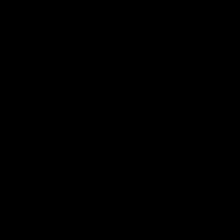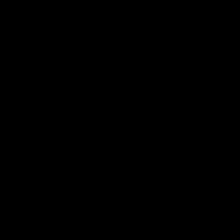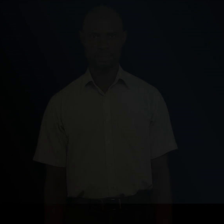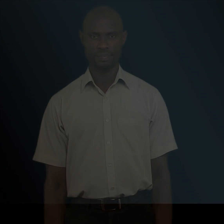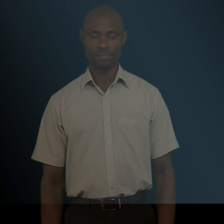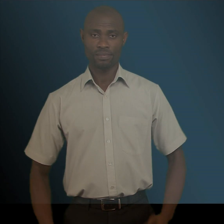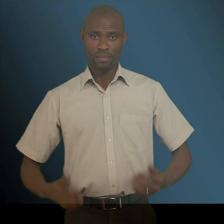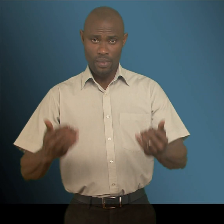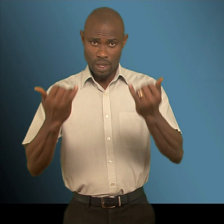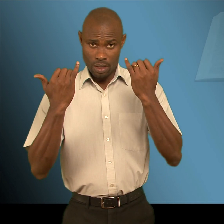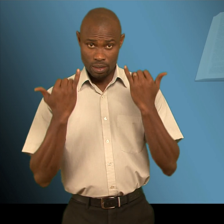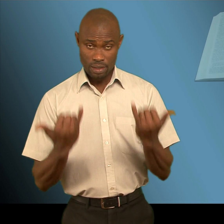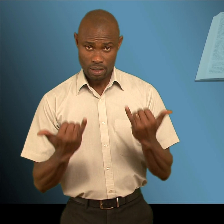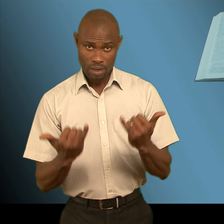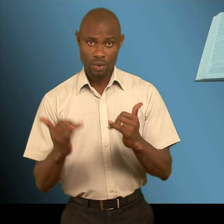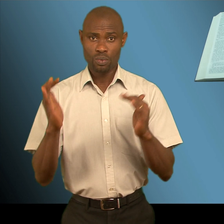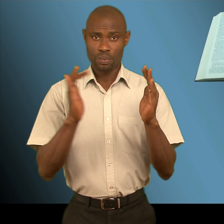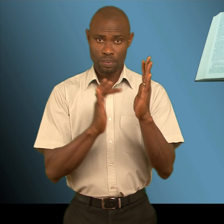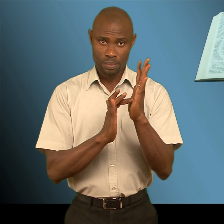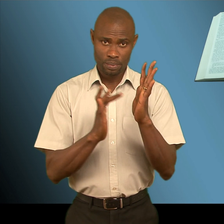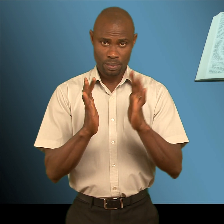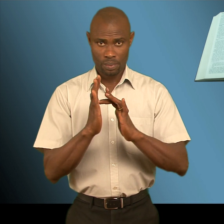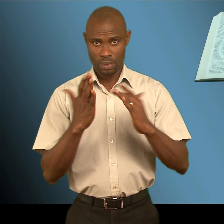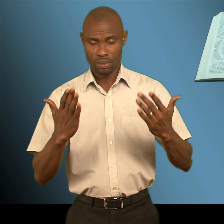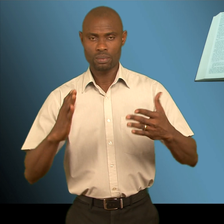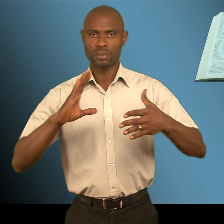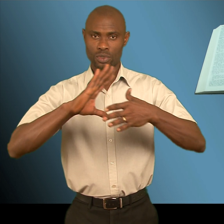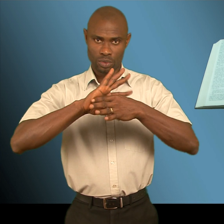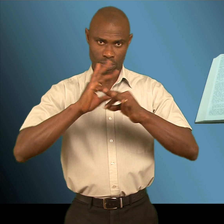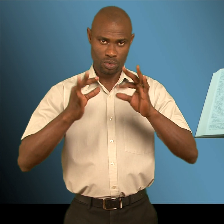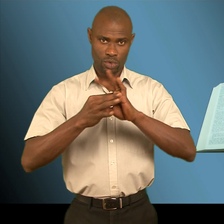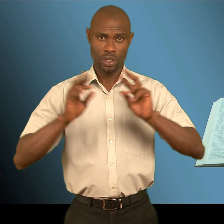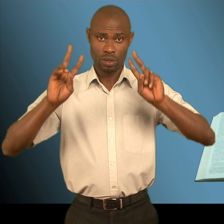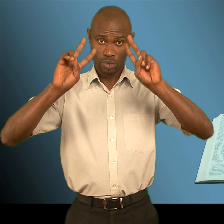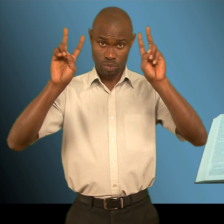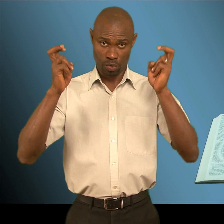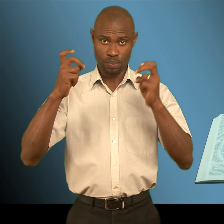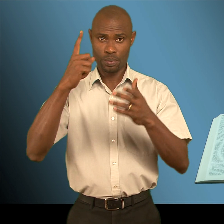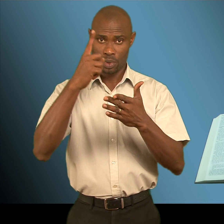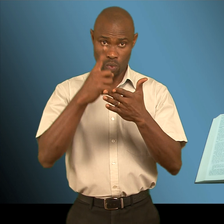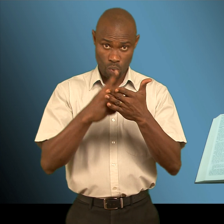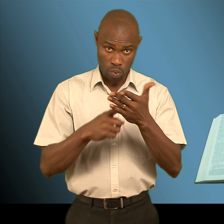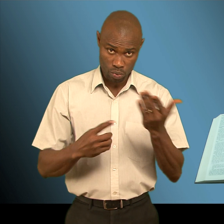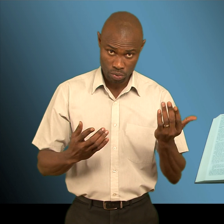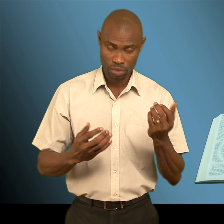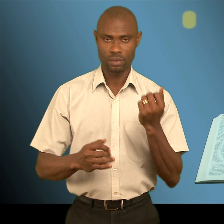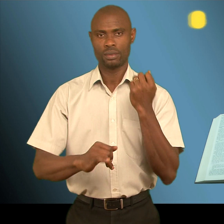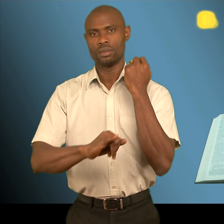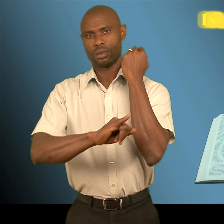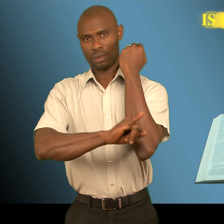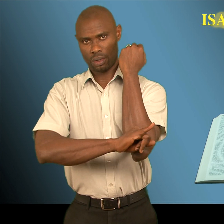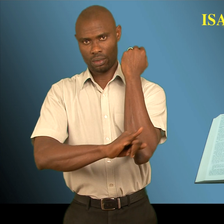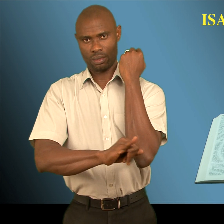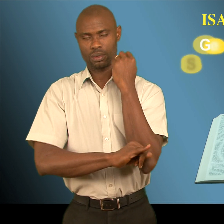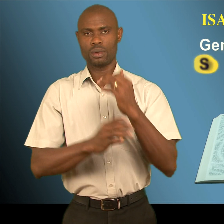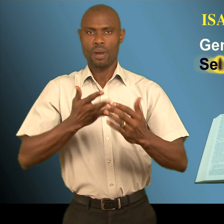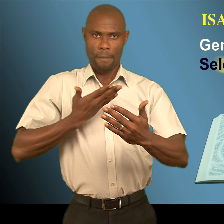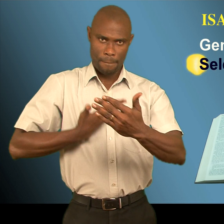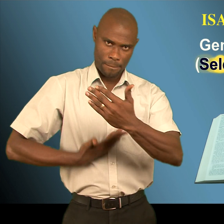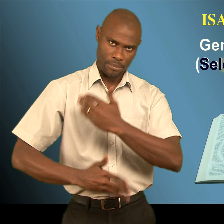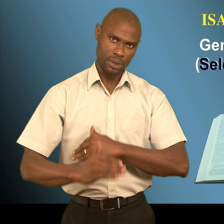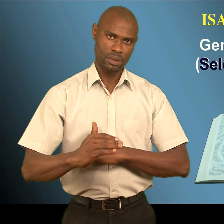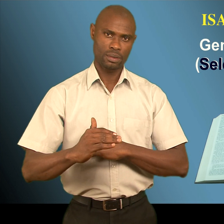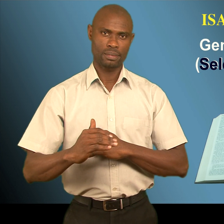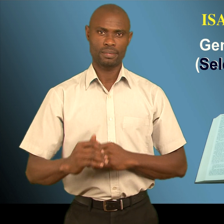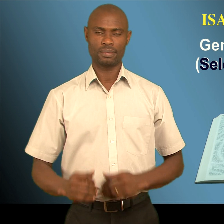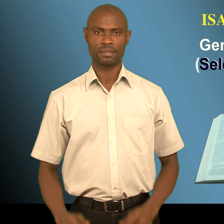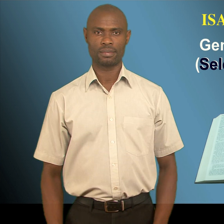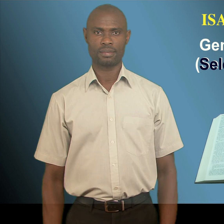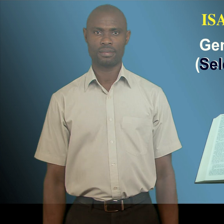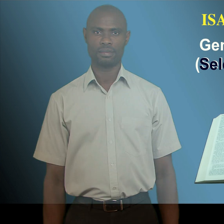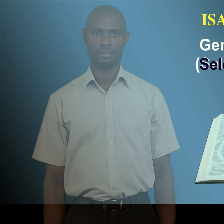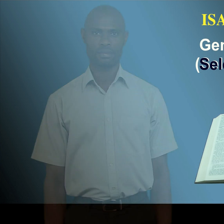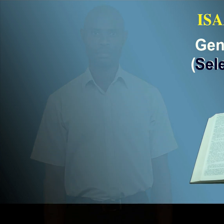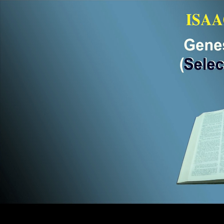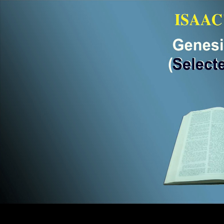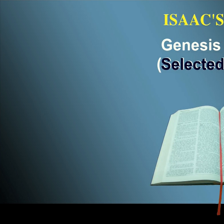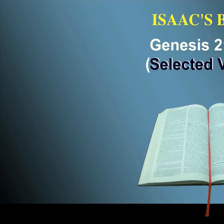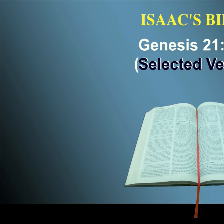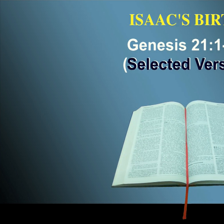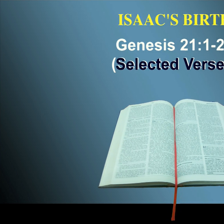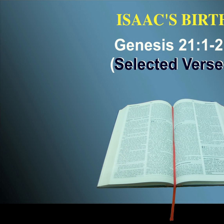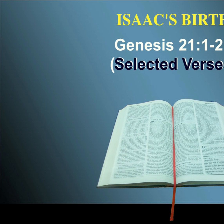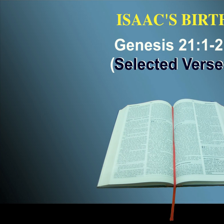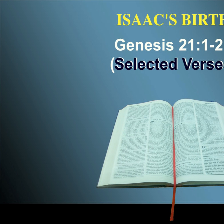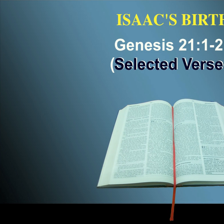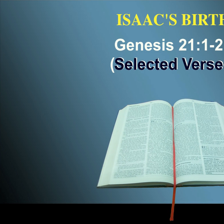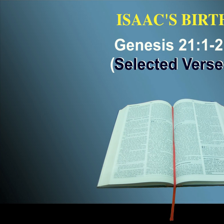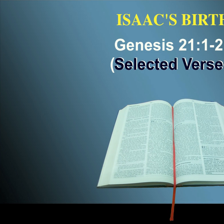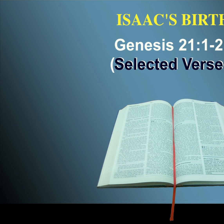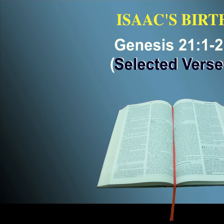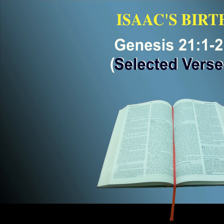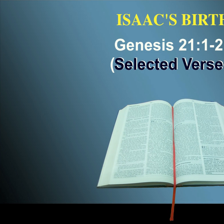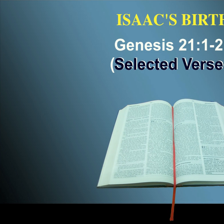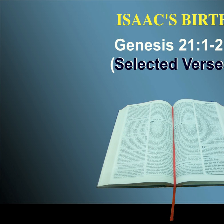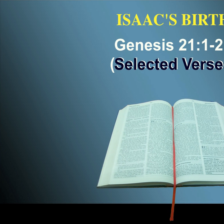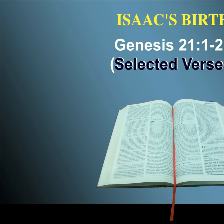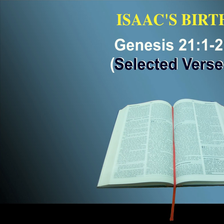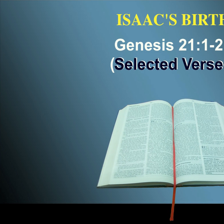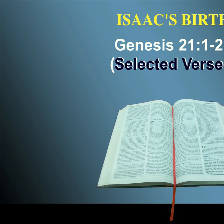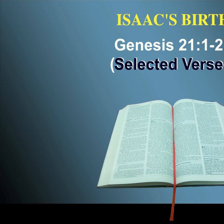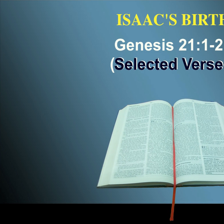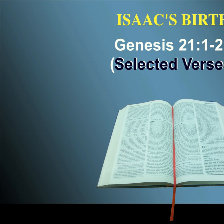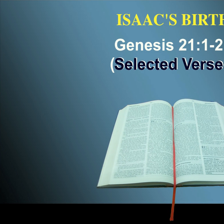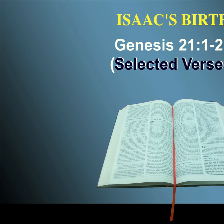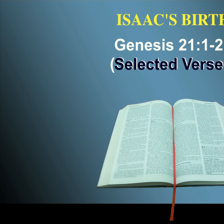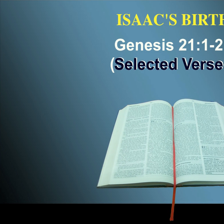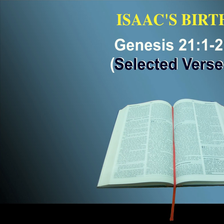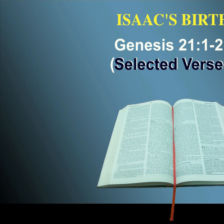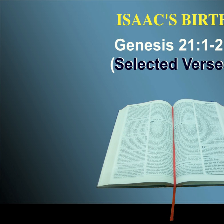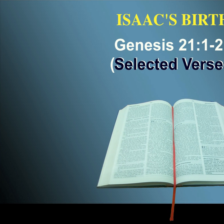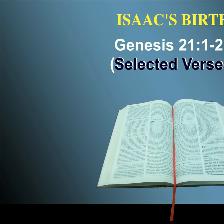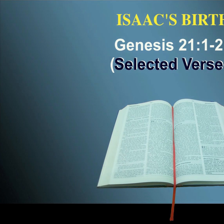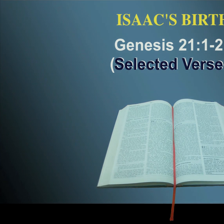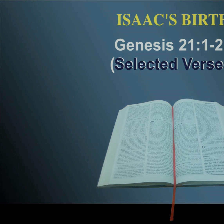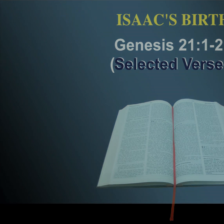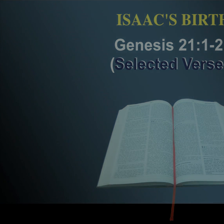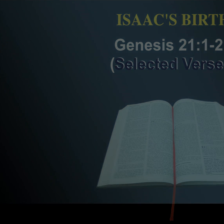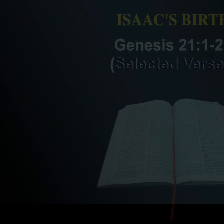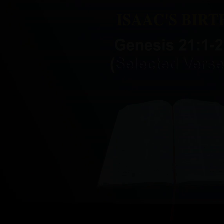Isaac's birth